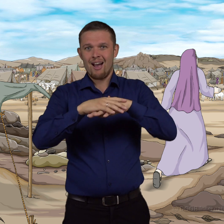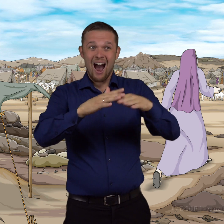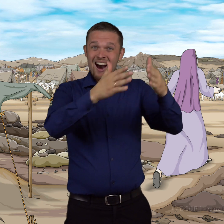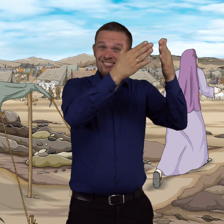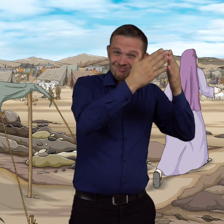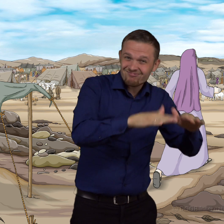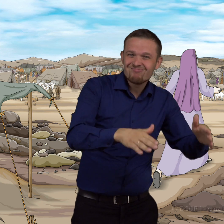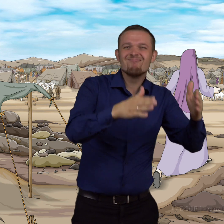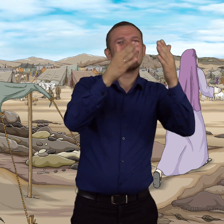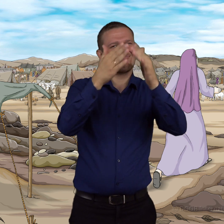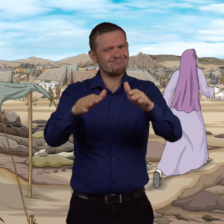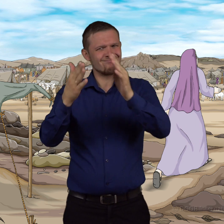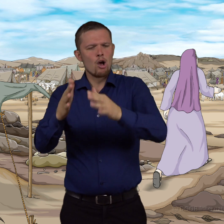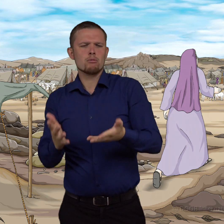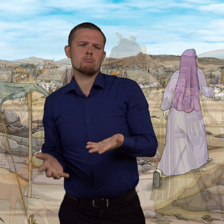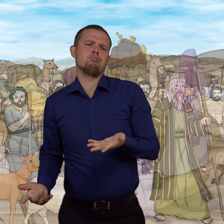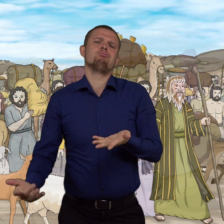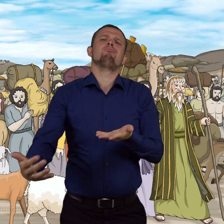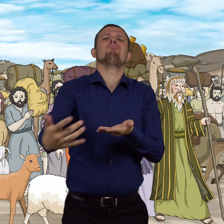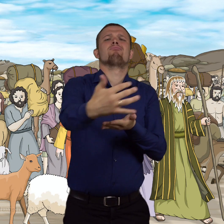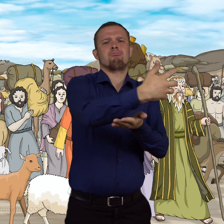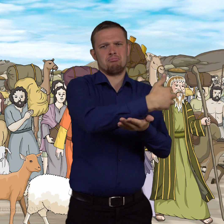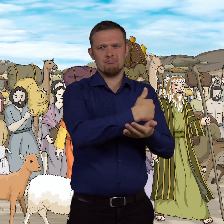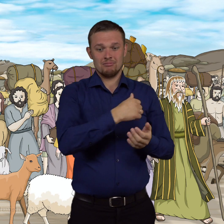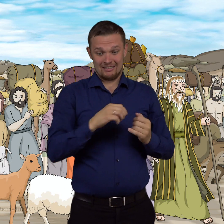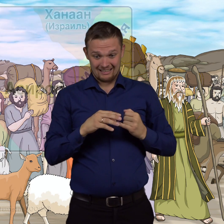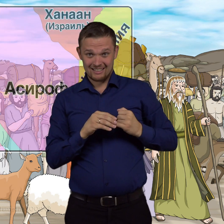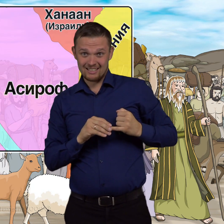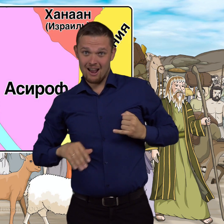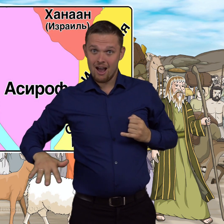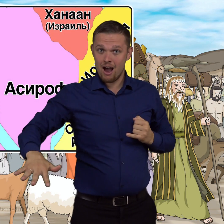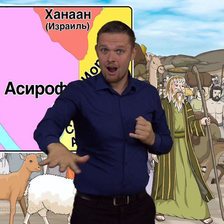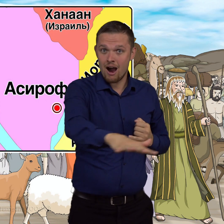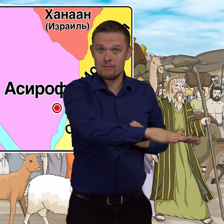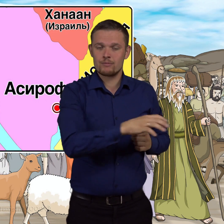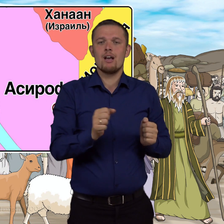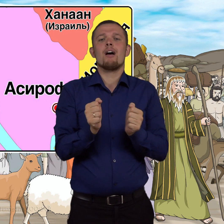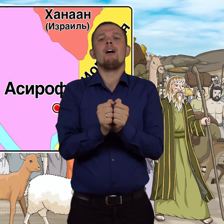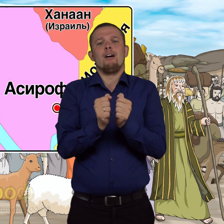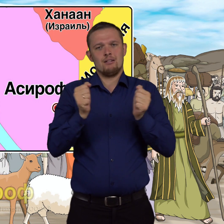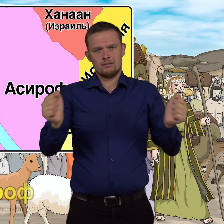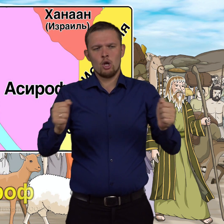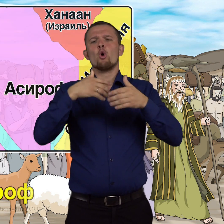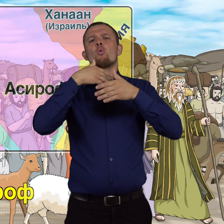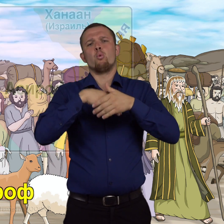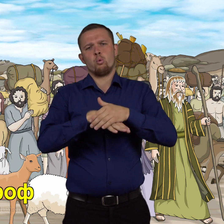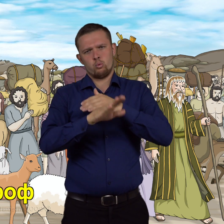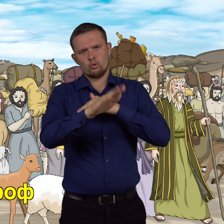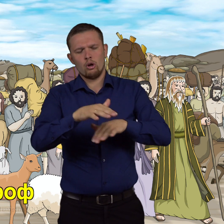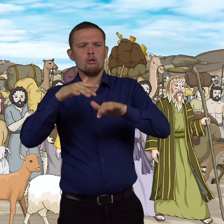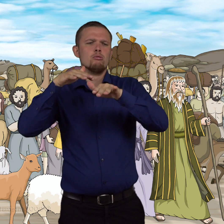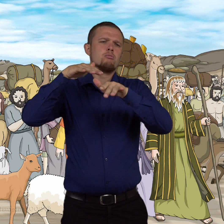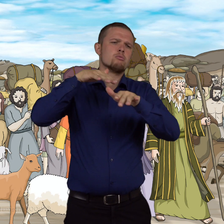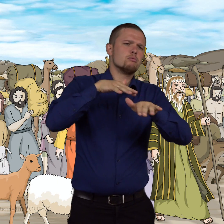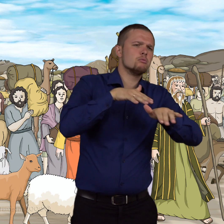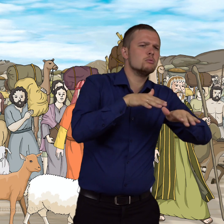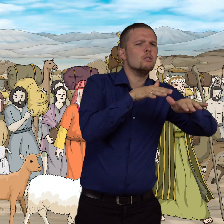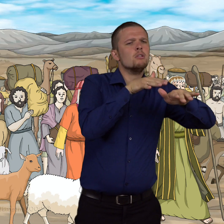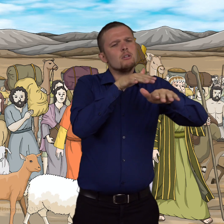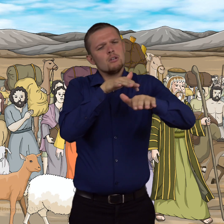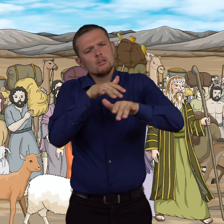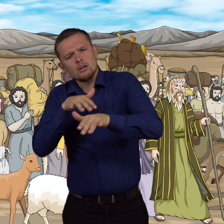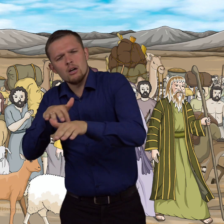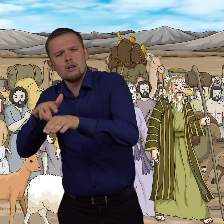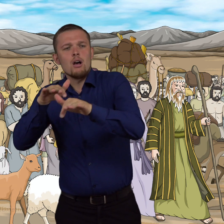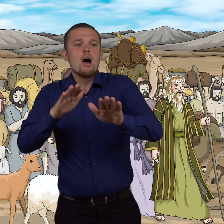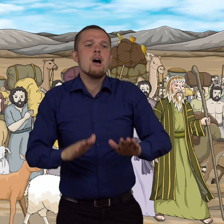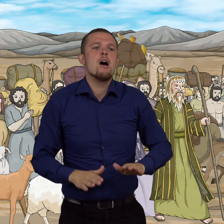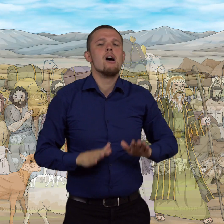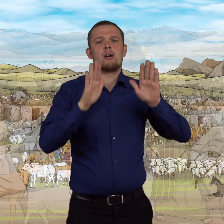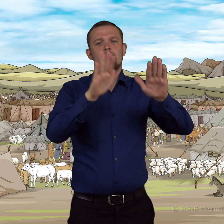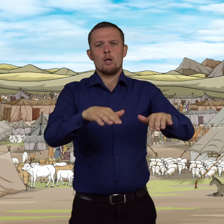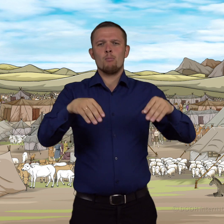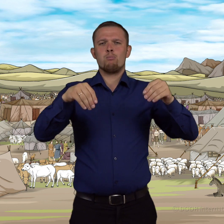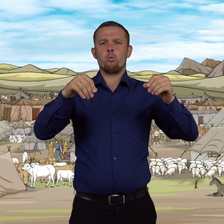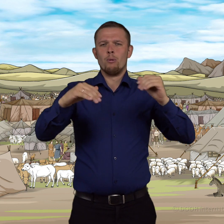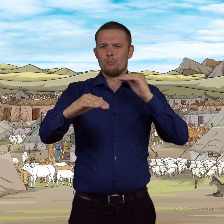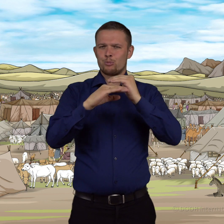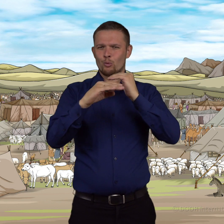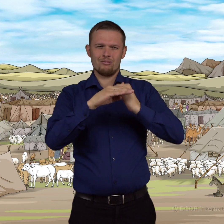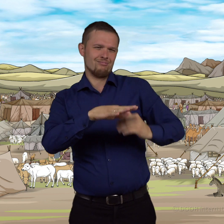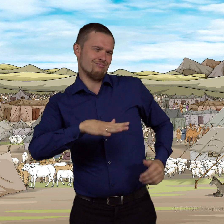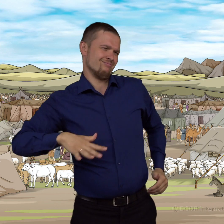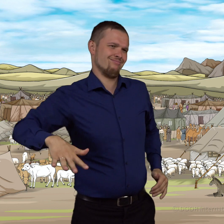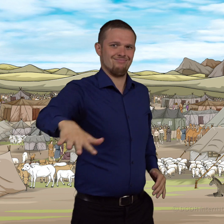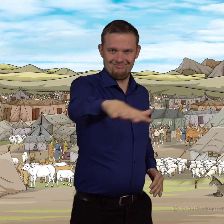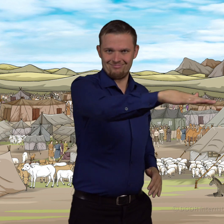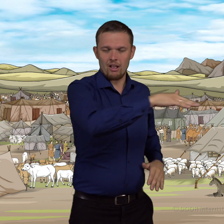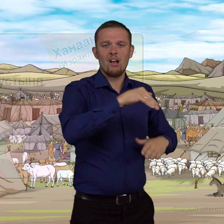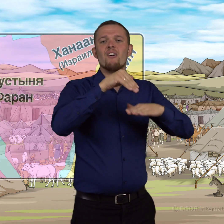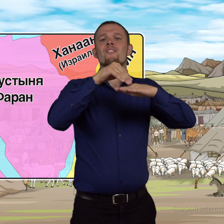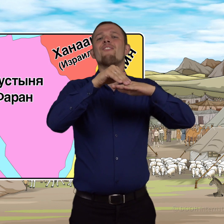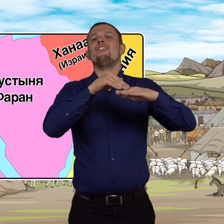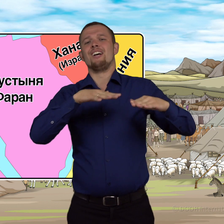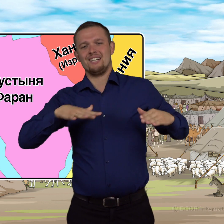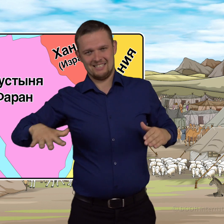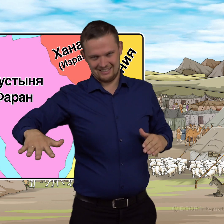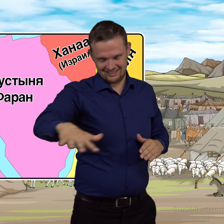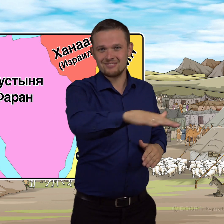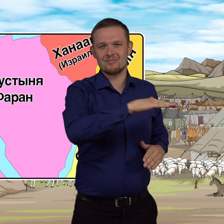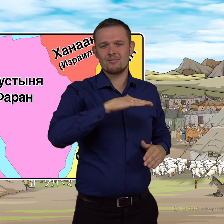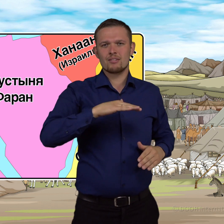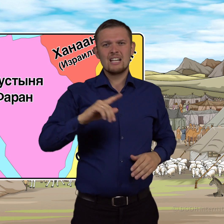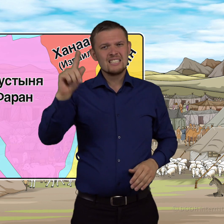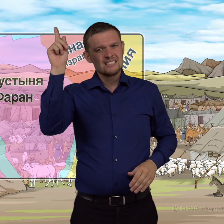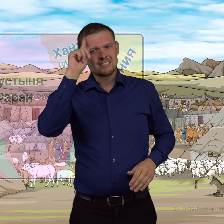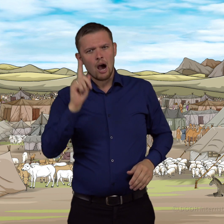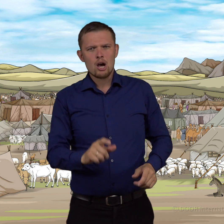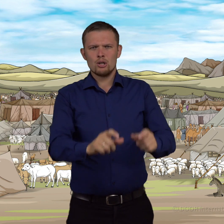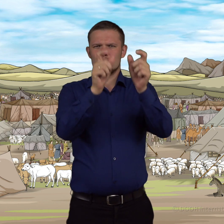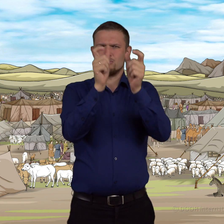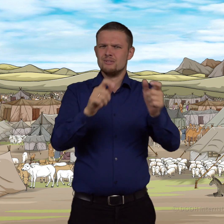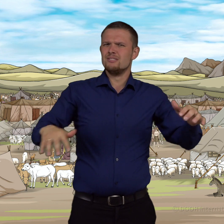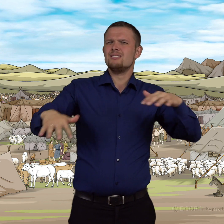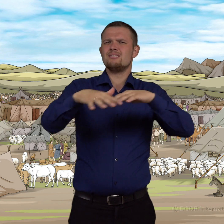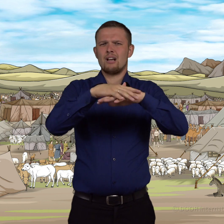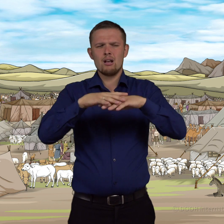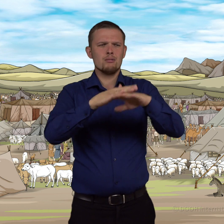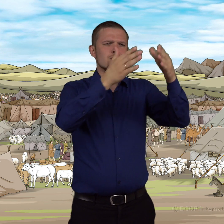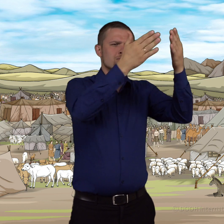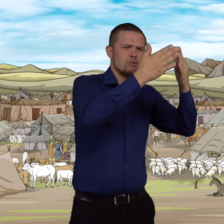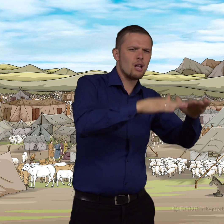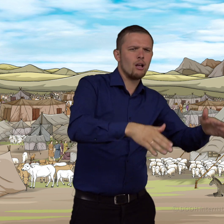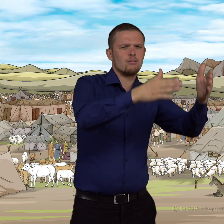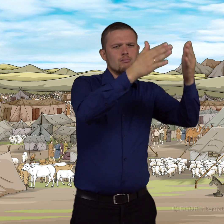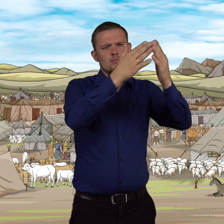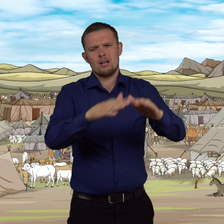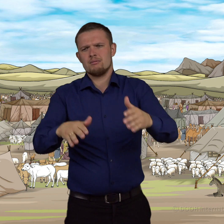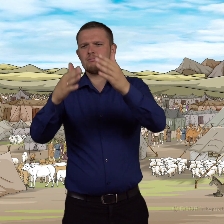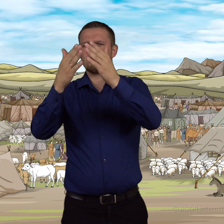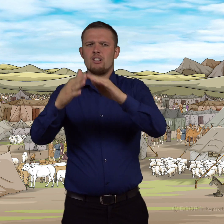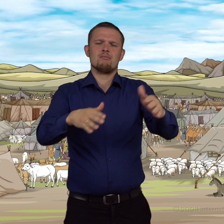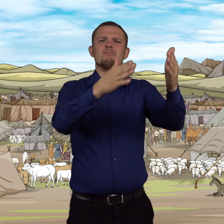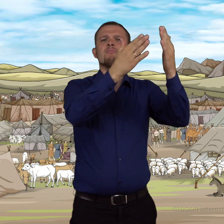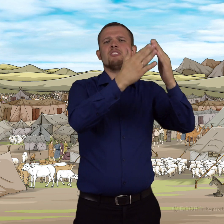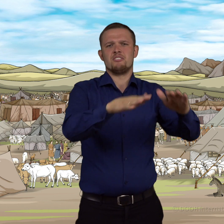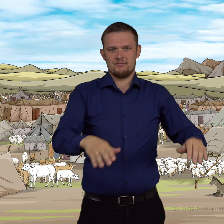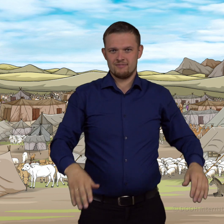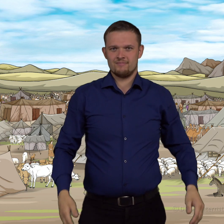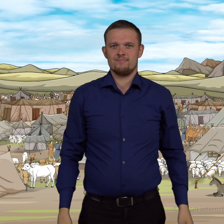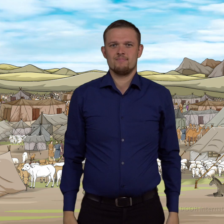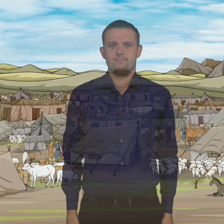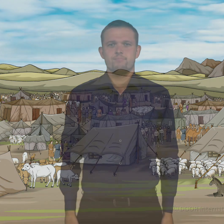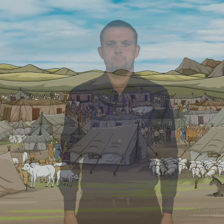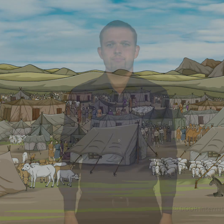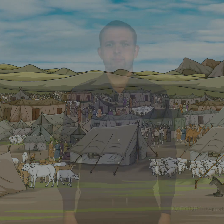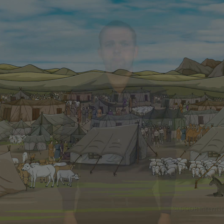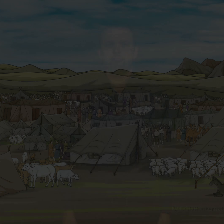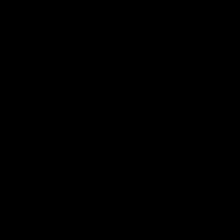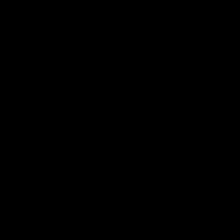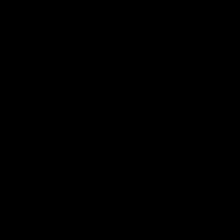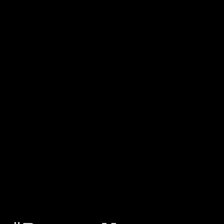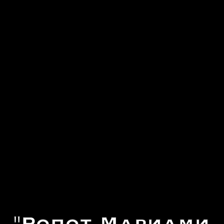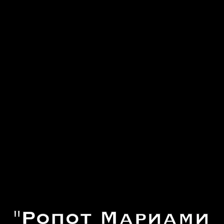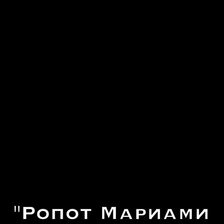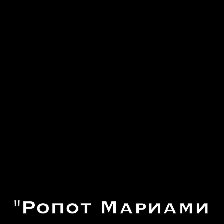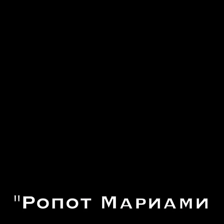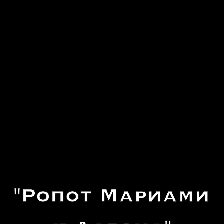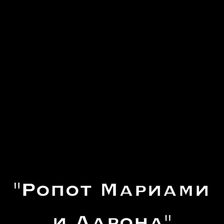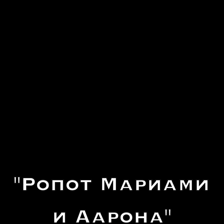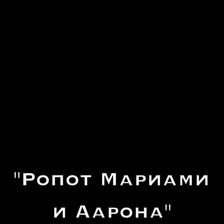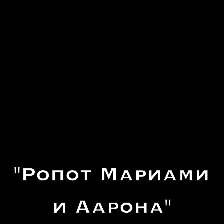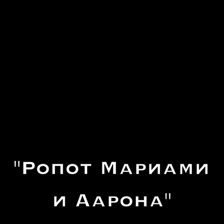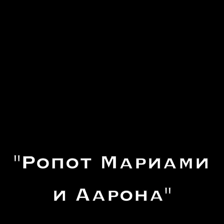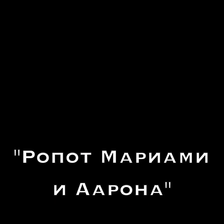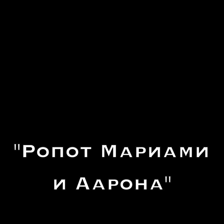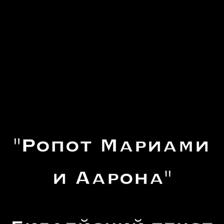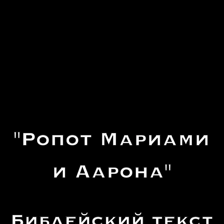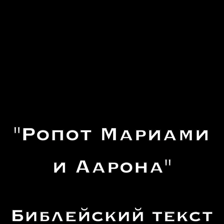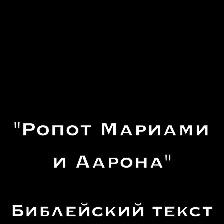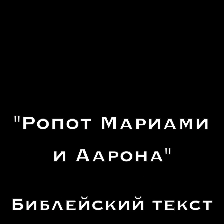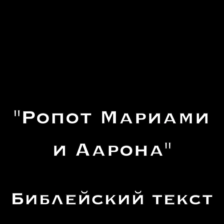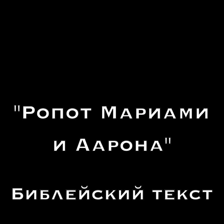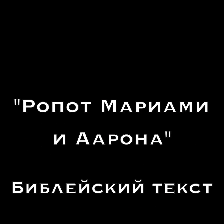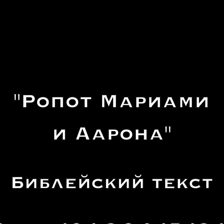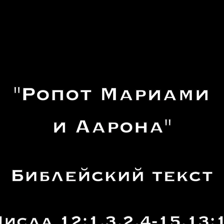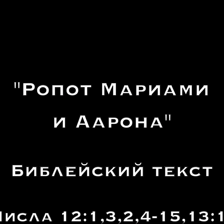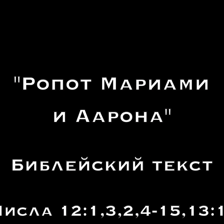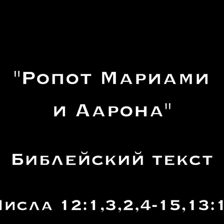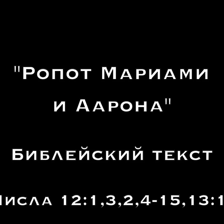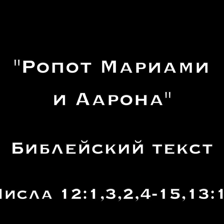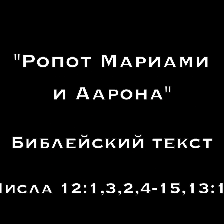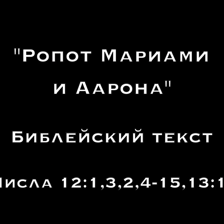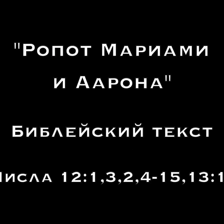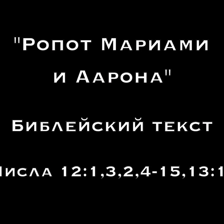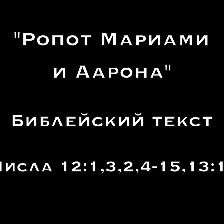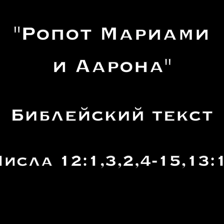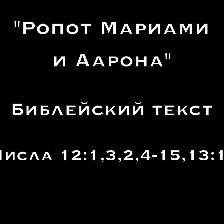After that, the people set out from Hazeroth and camped in the Wilderness of Paran.